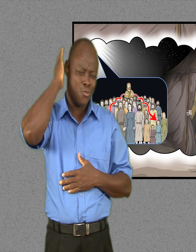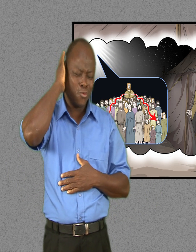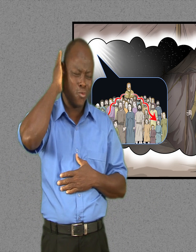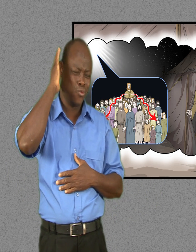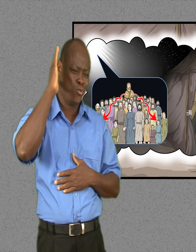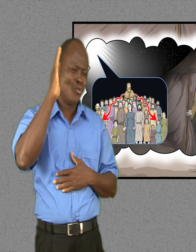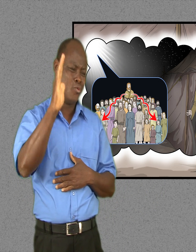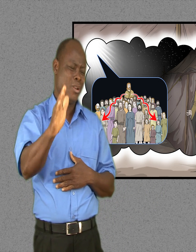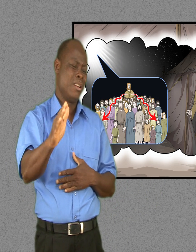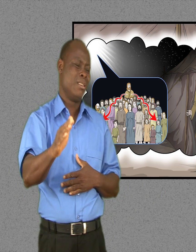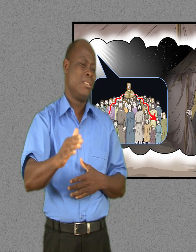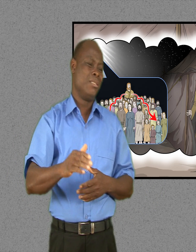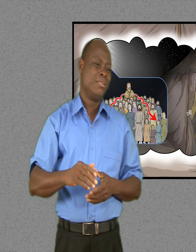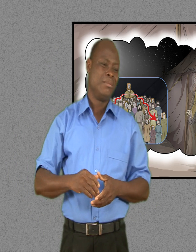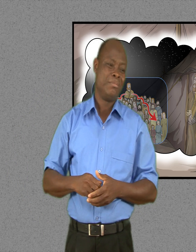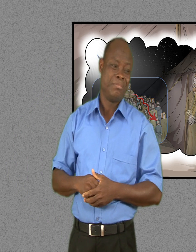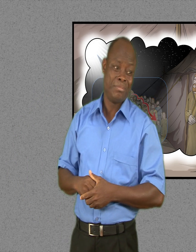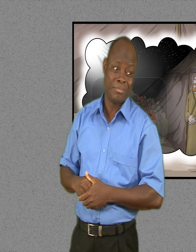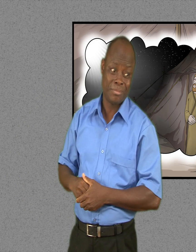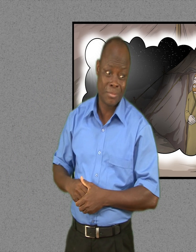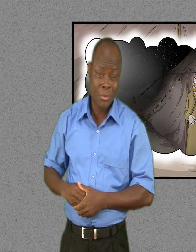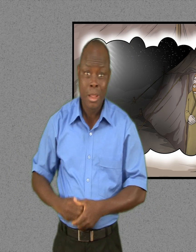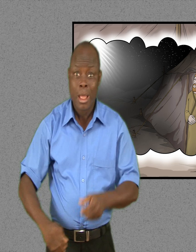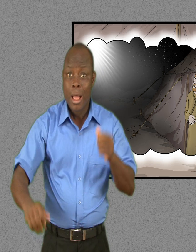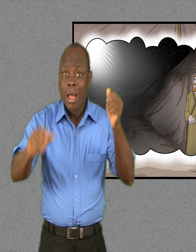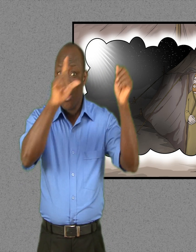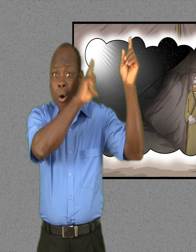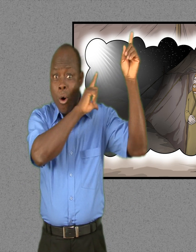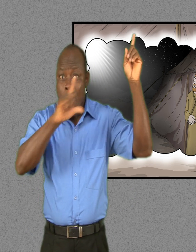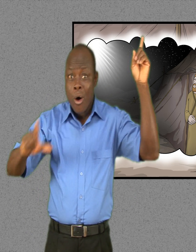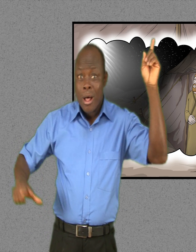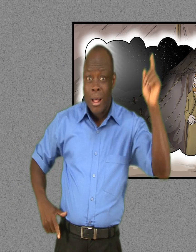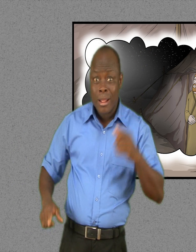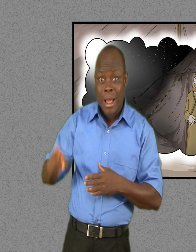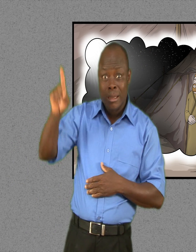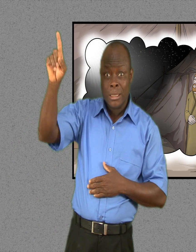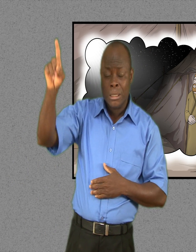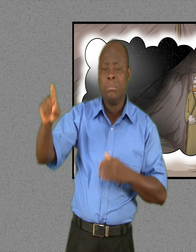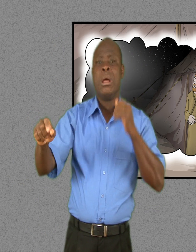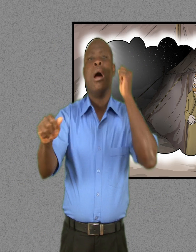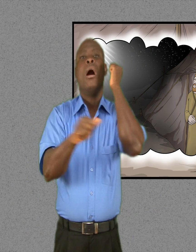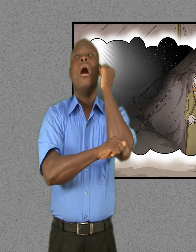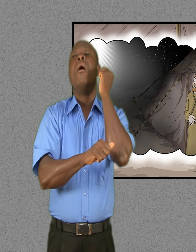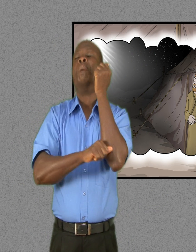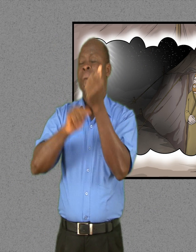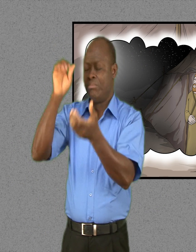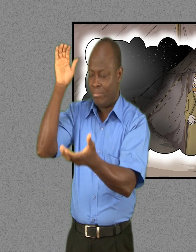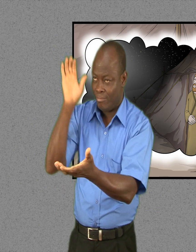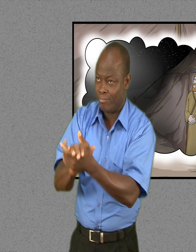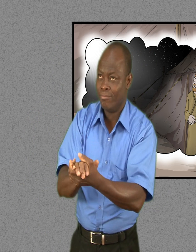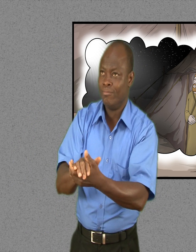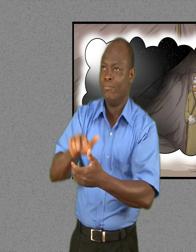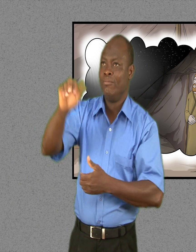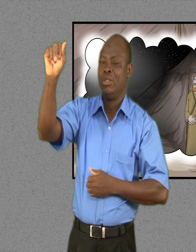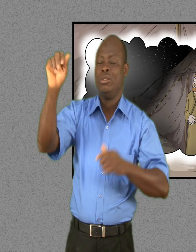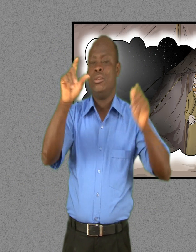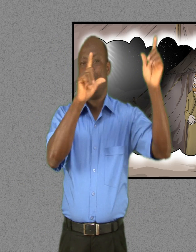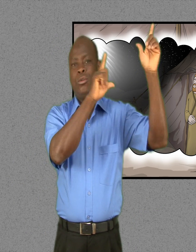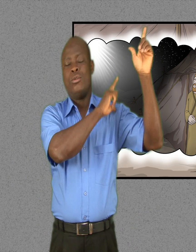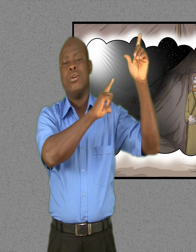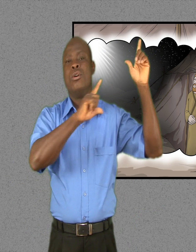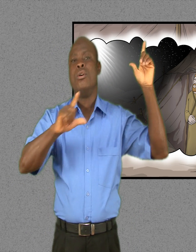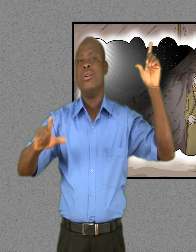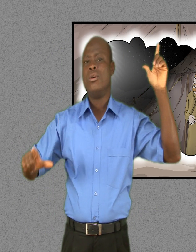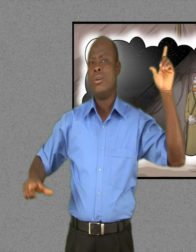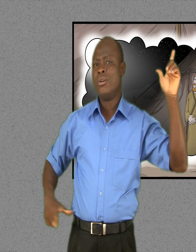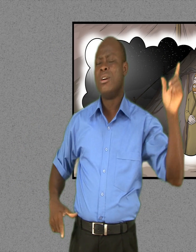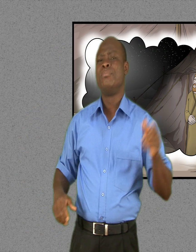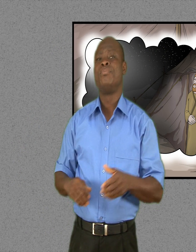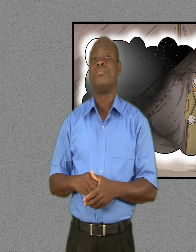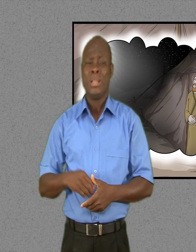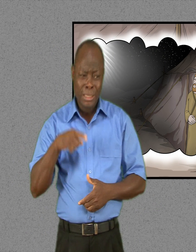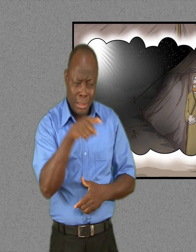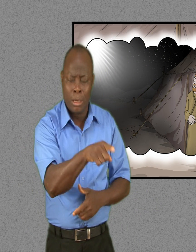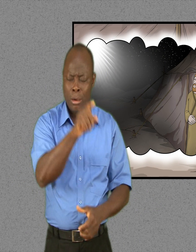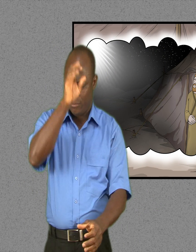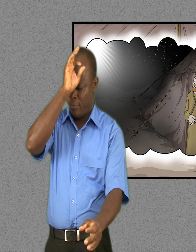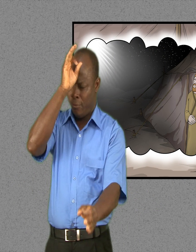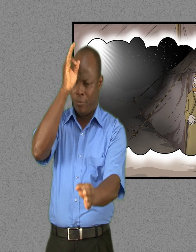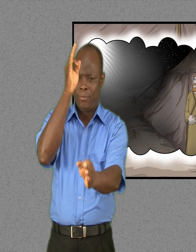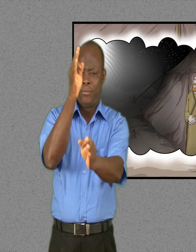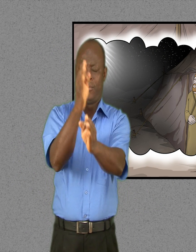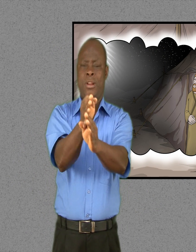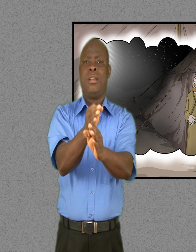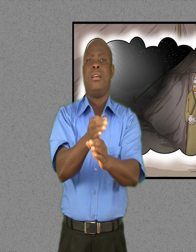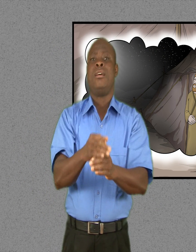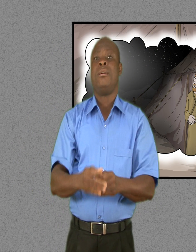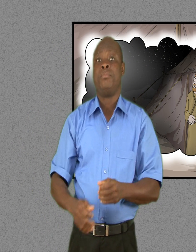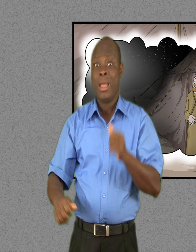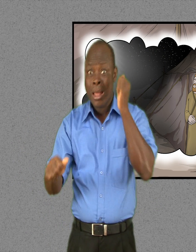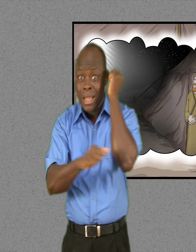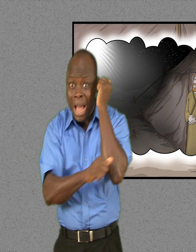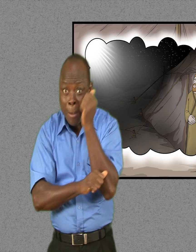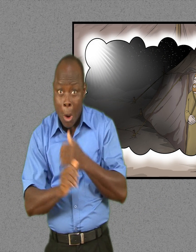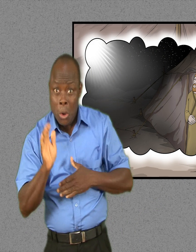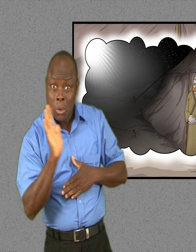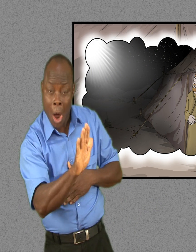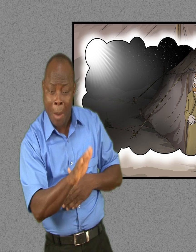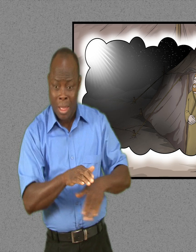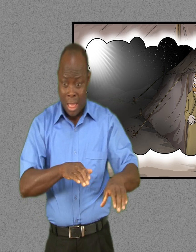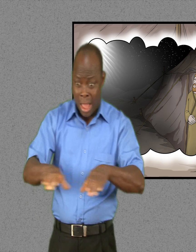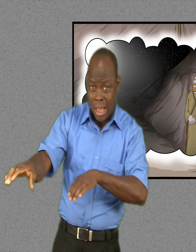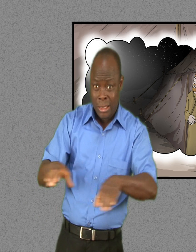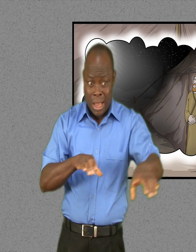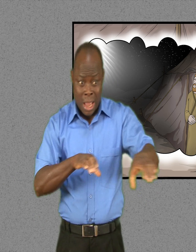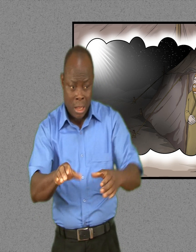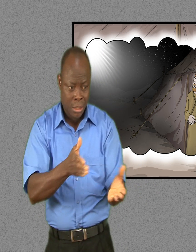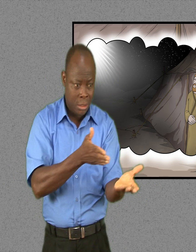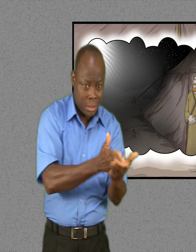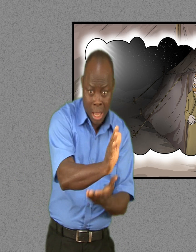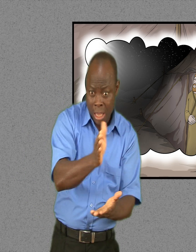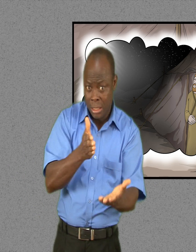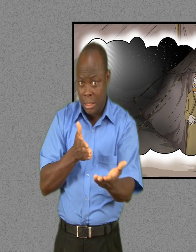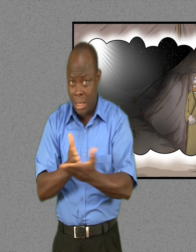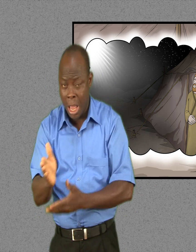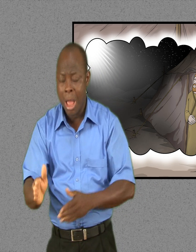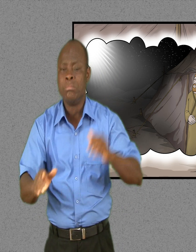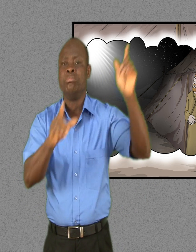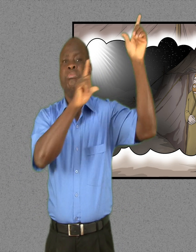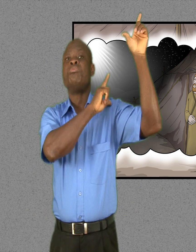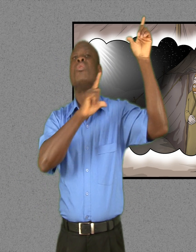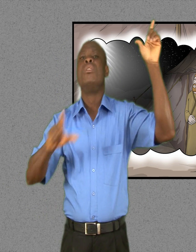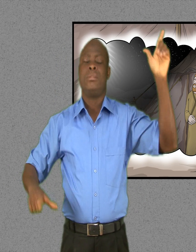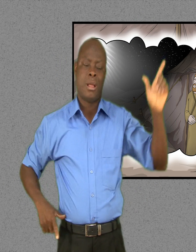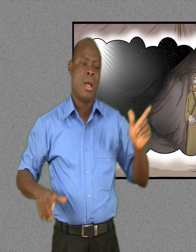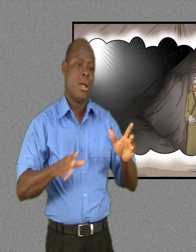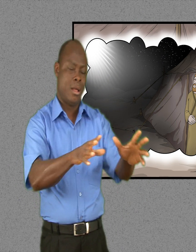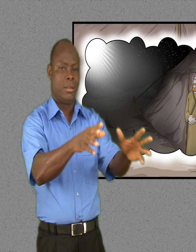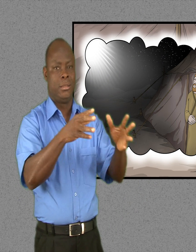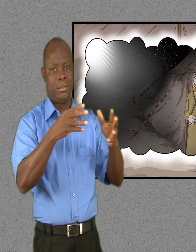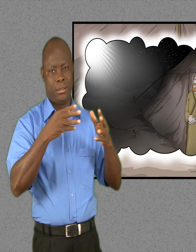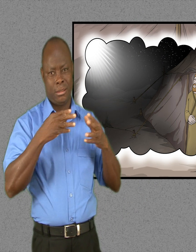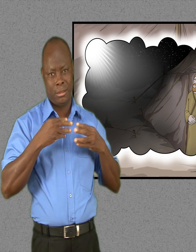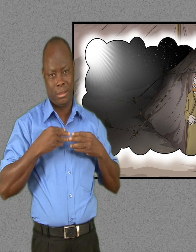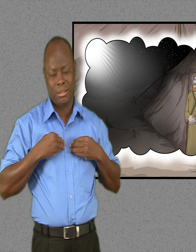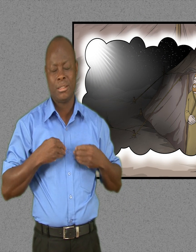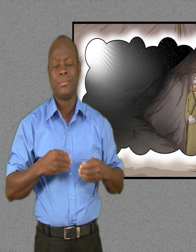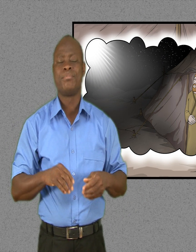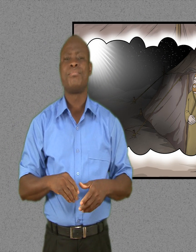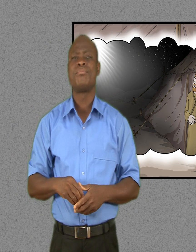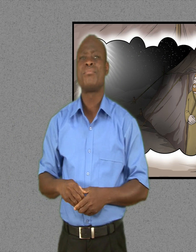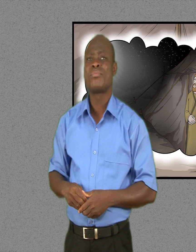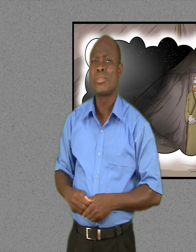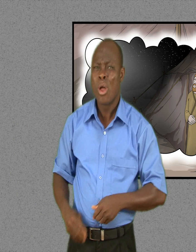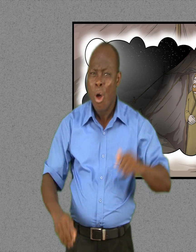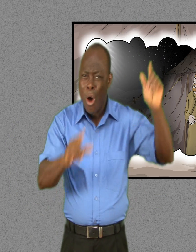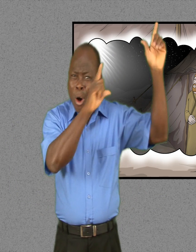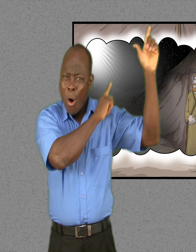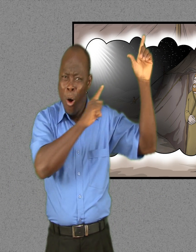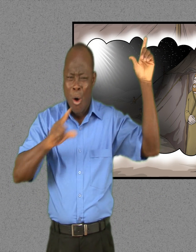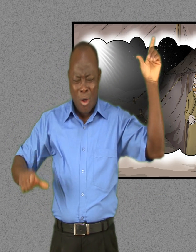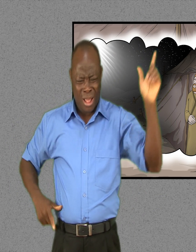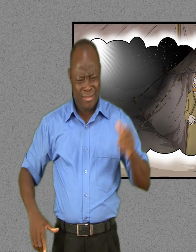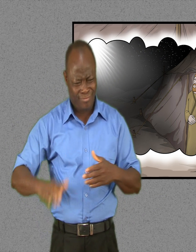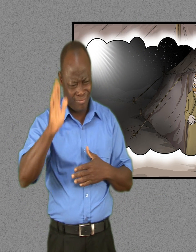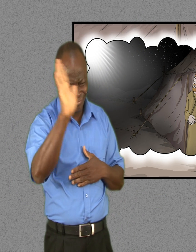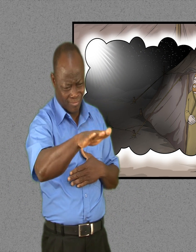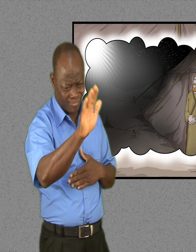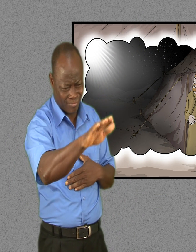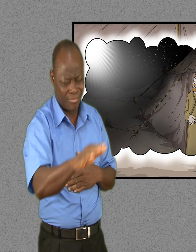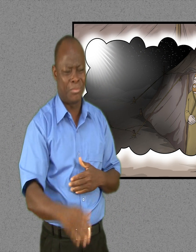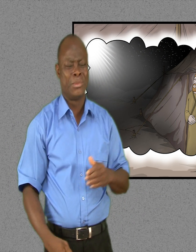Abram believed the LORD, and it was credited to him as righteousness.